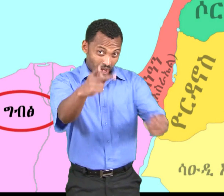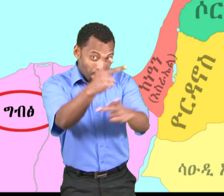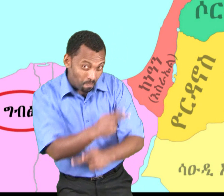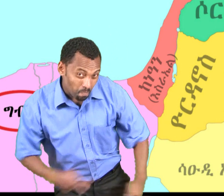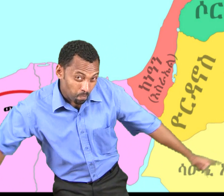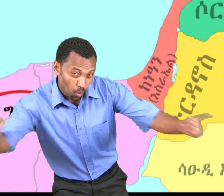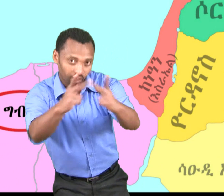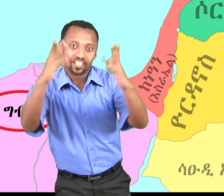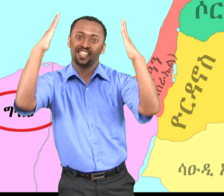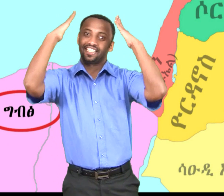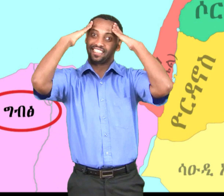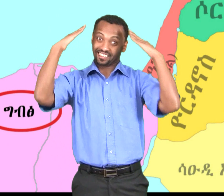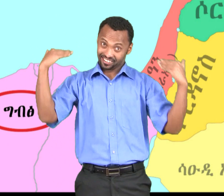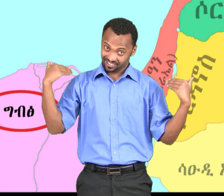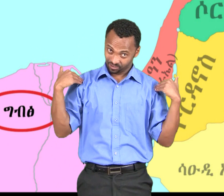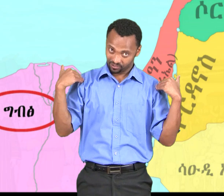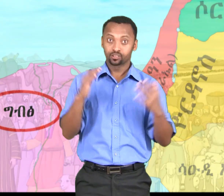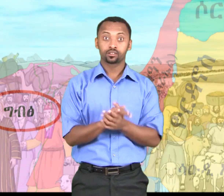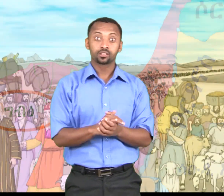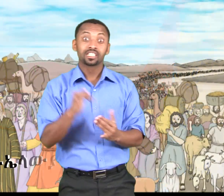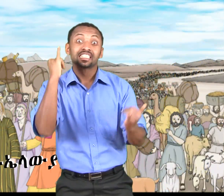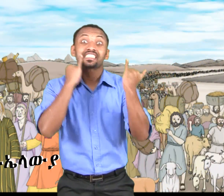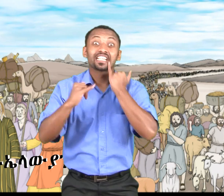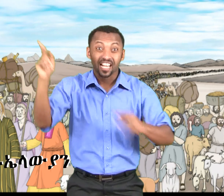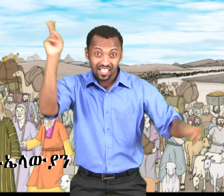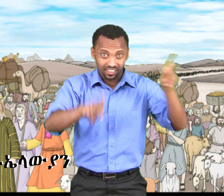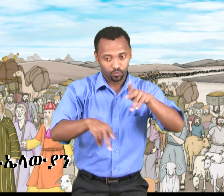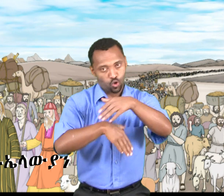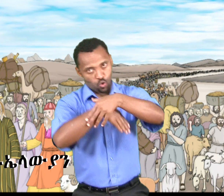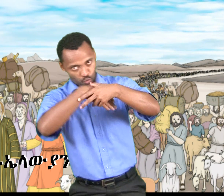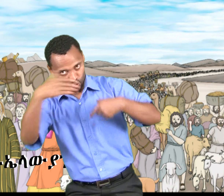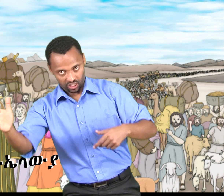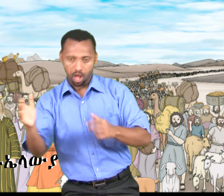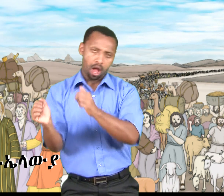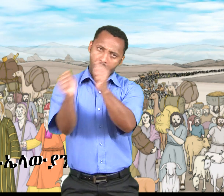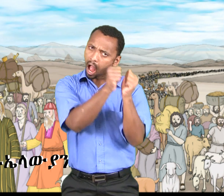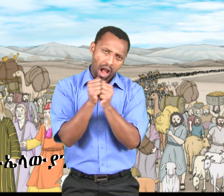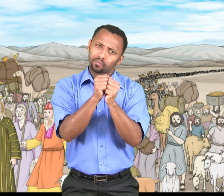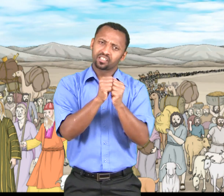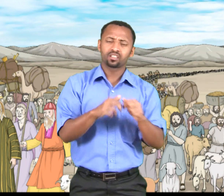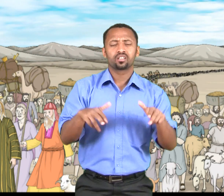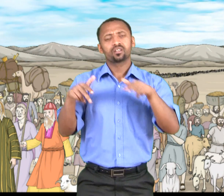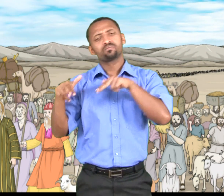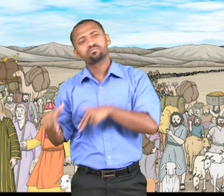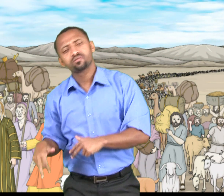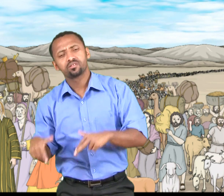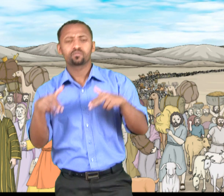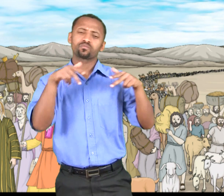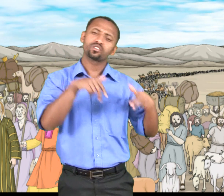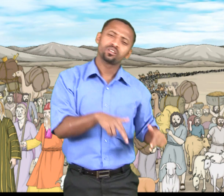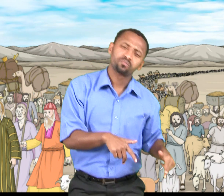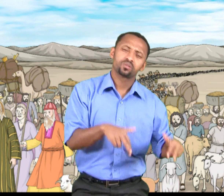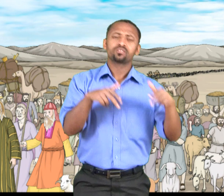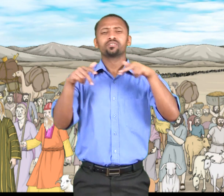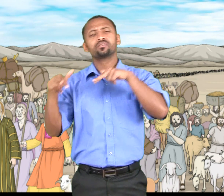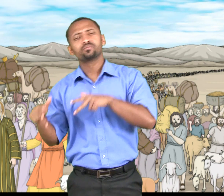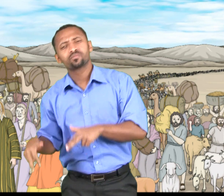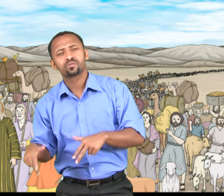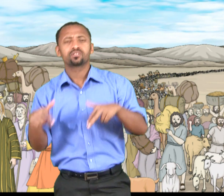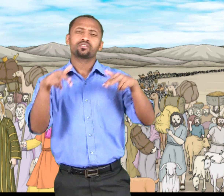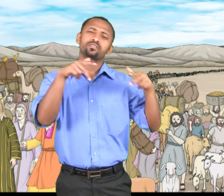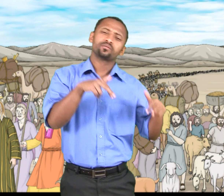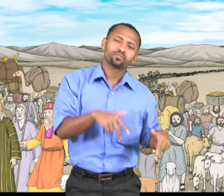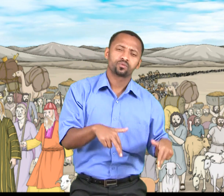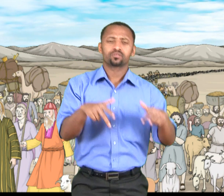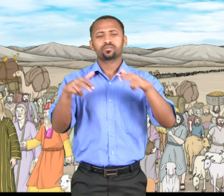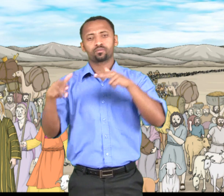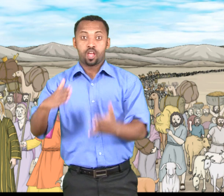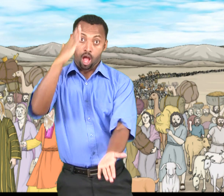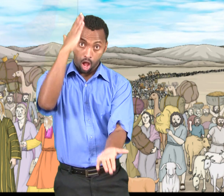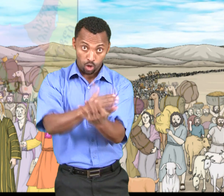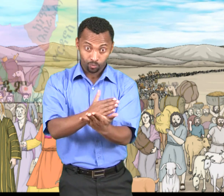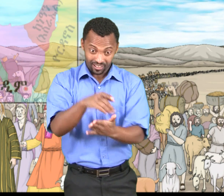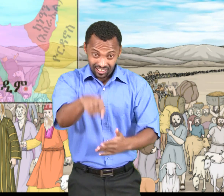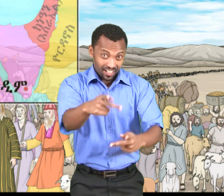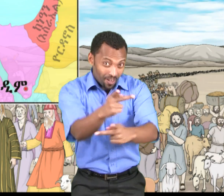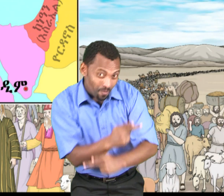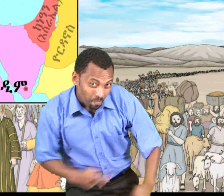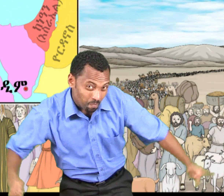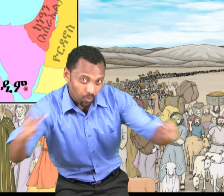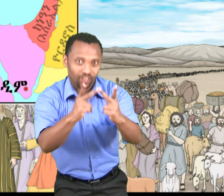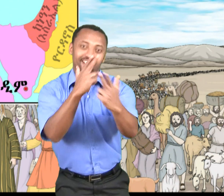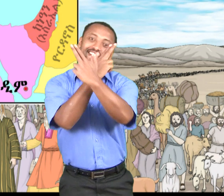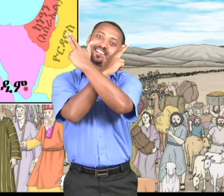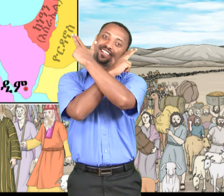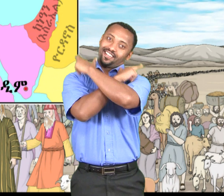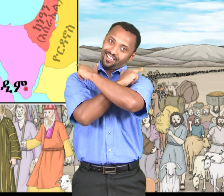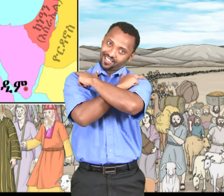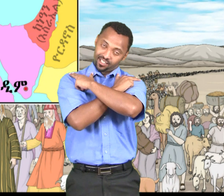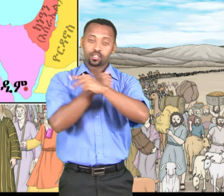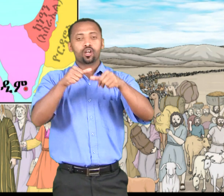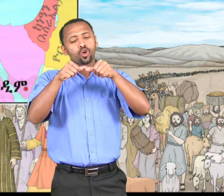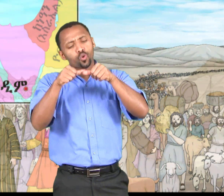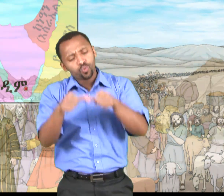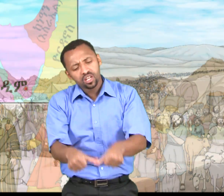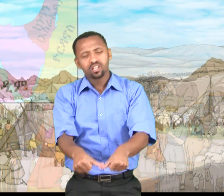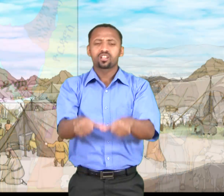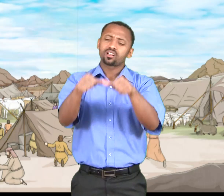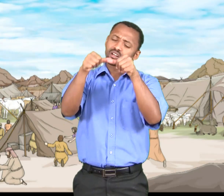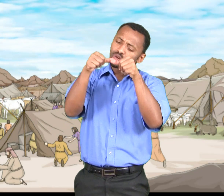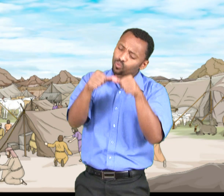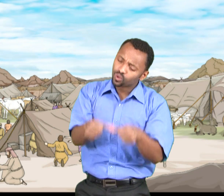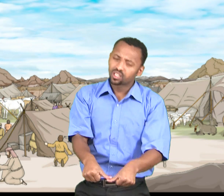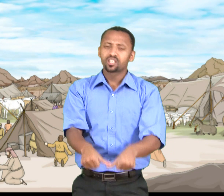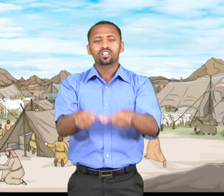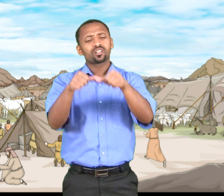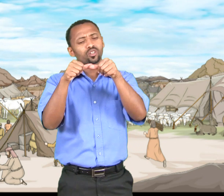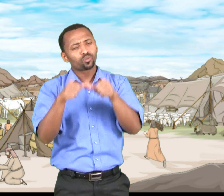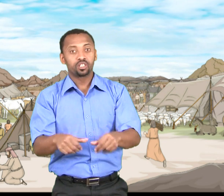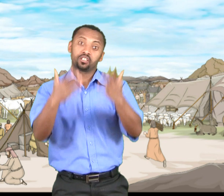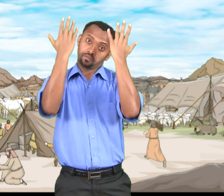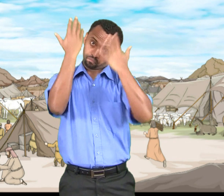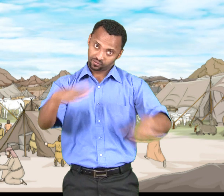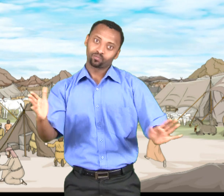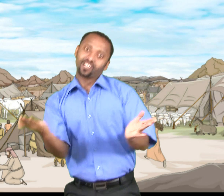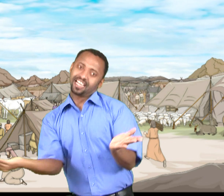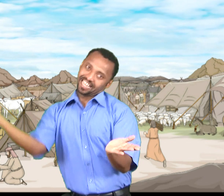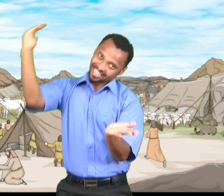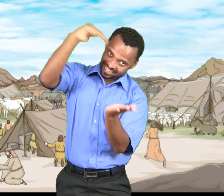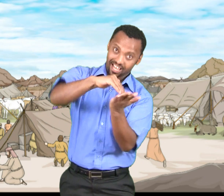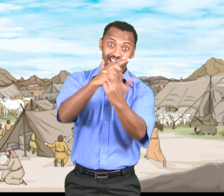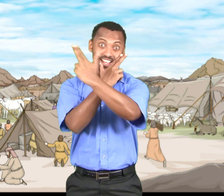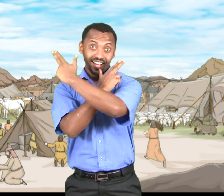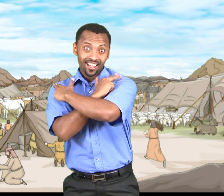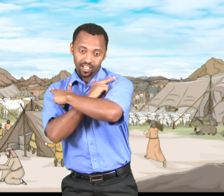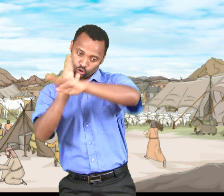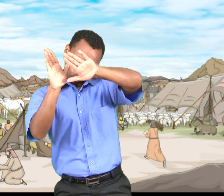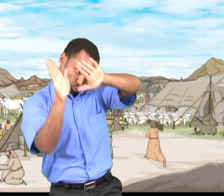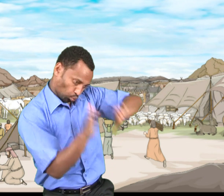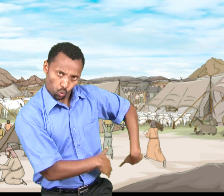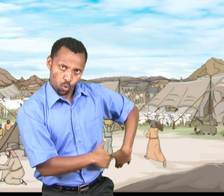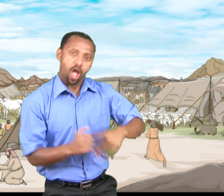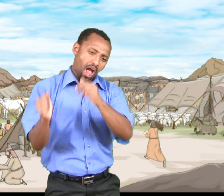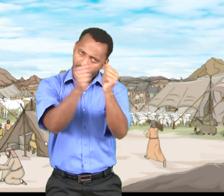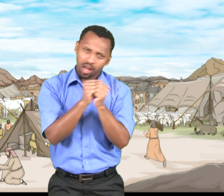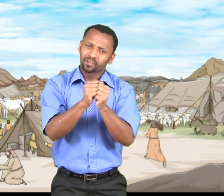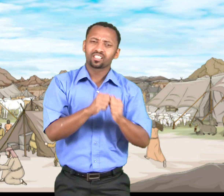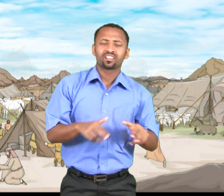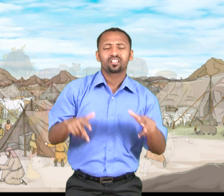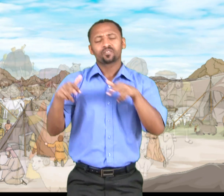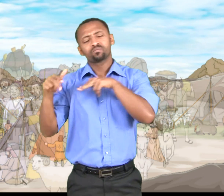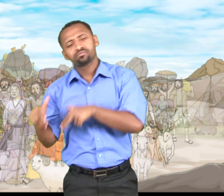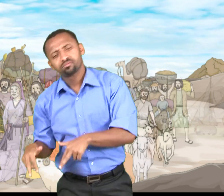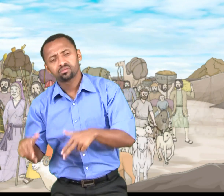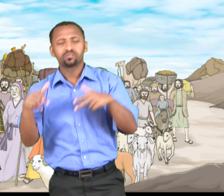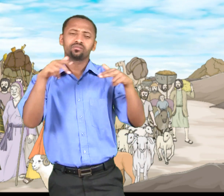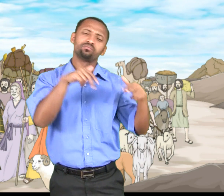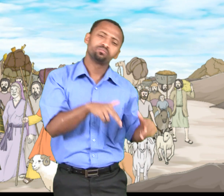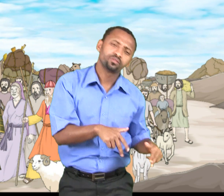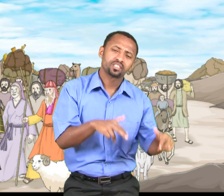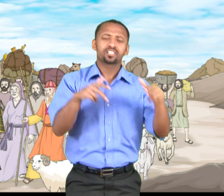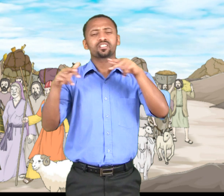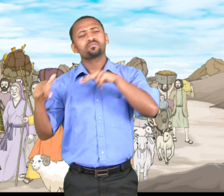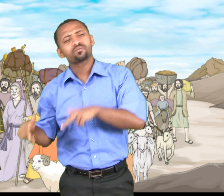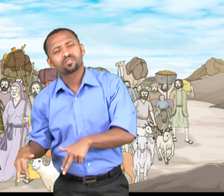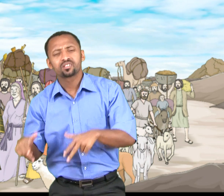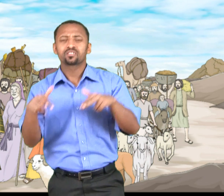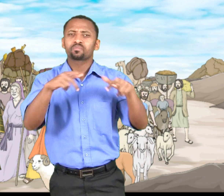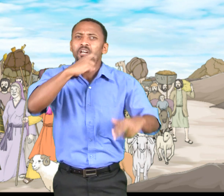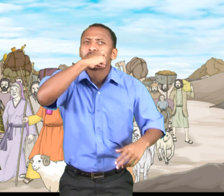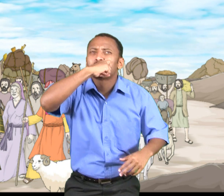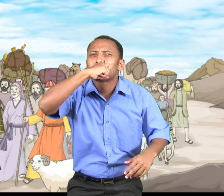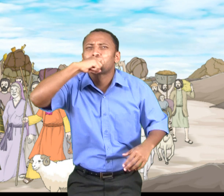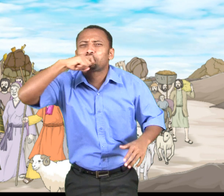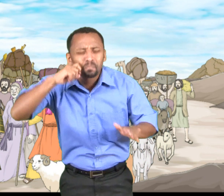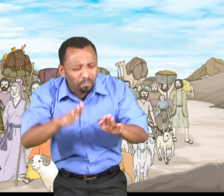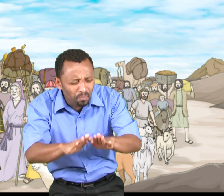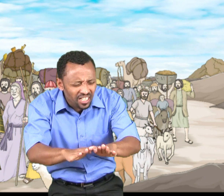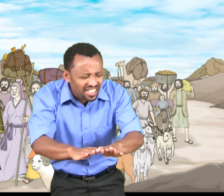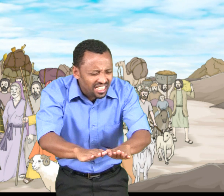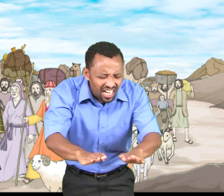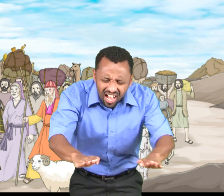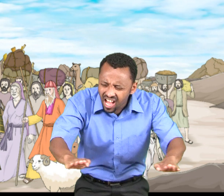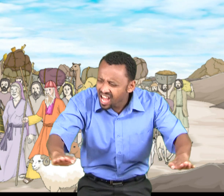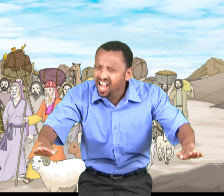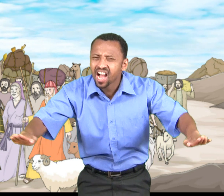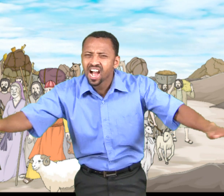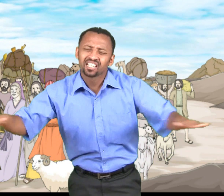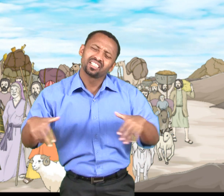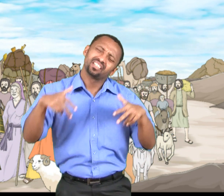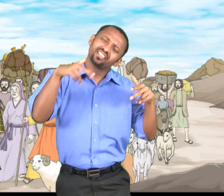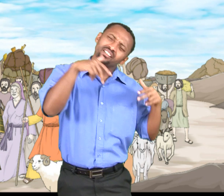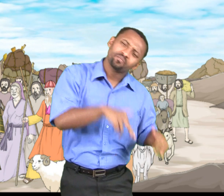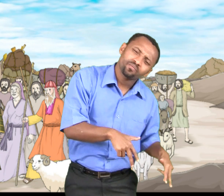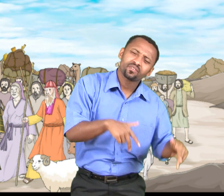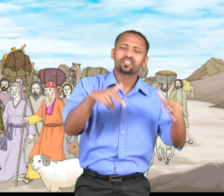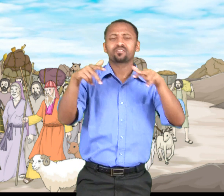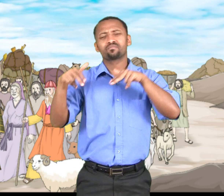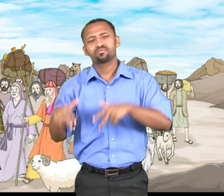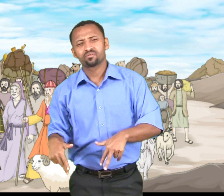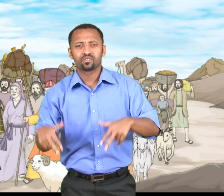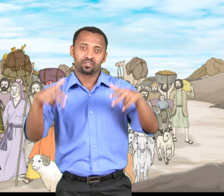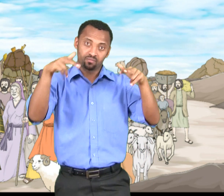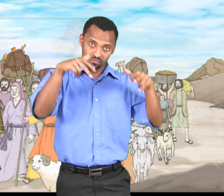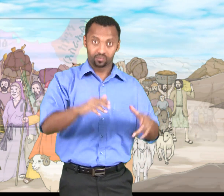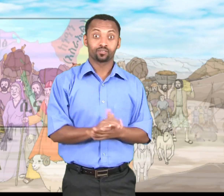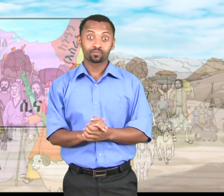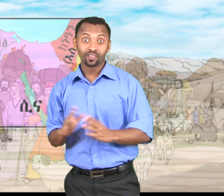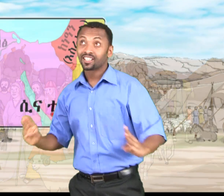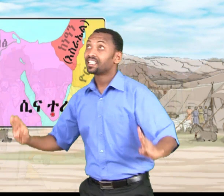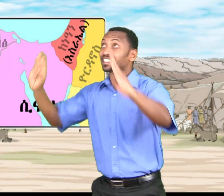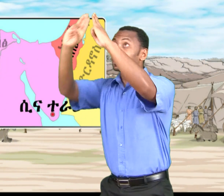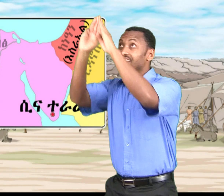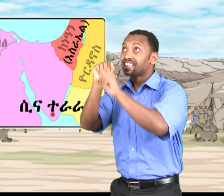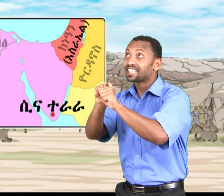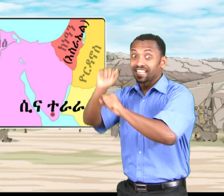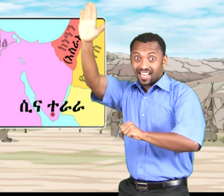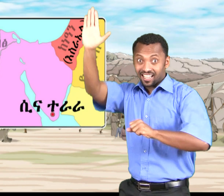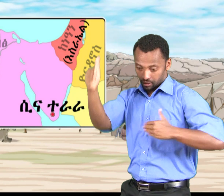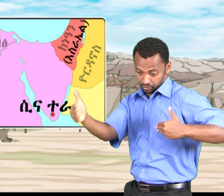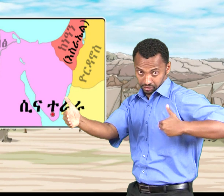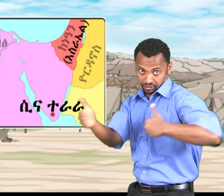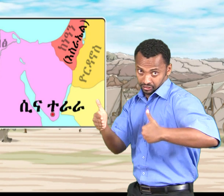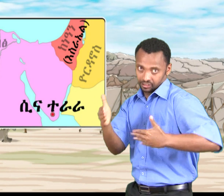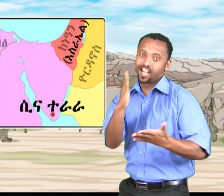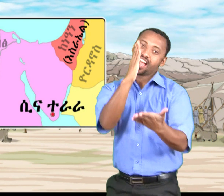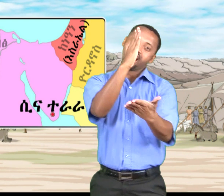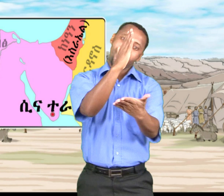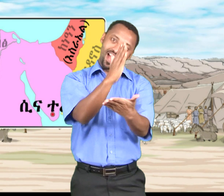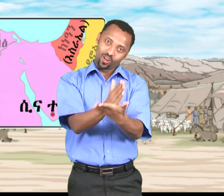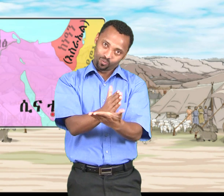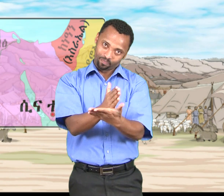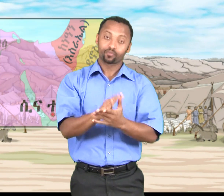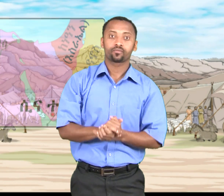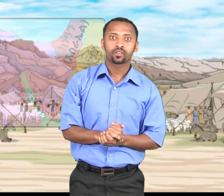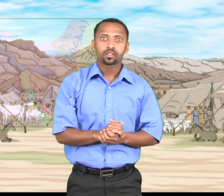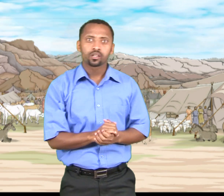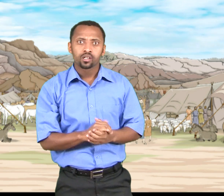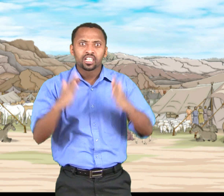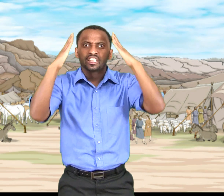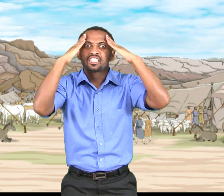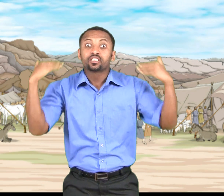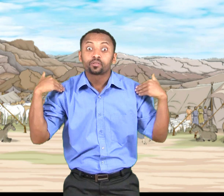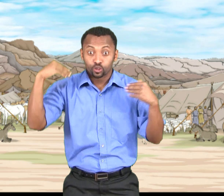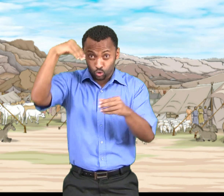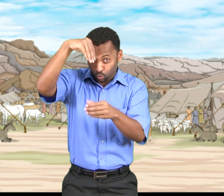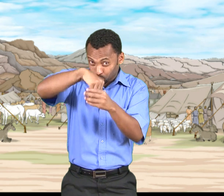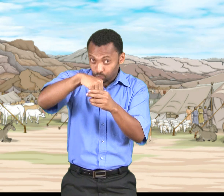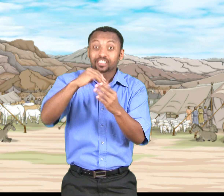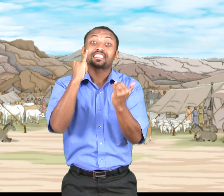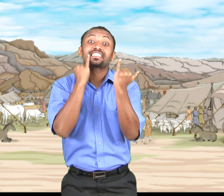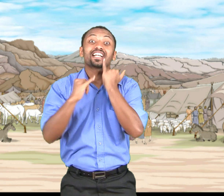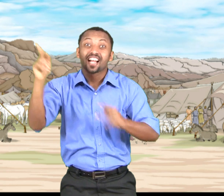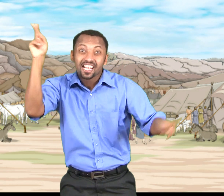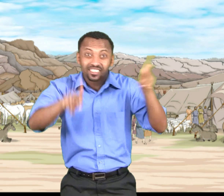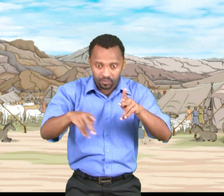In the third month, on the same day of the month that the Israelites had left the land of Egypt, they came to the Wilderness of Sinai.